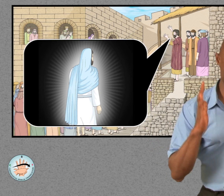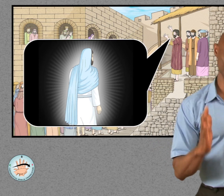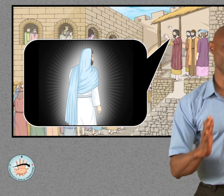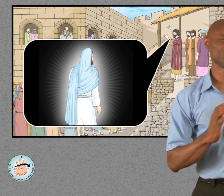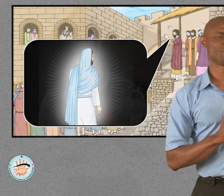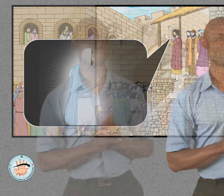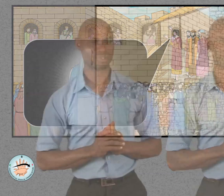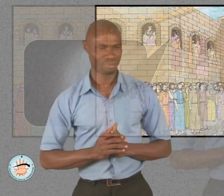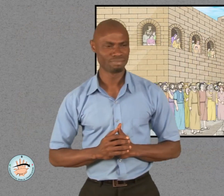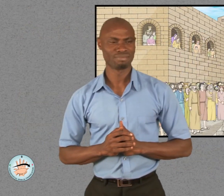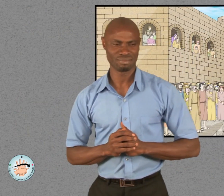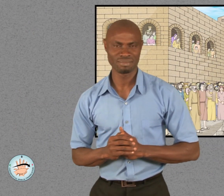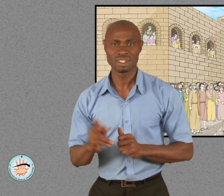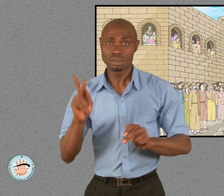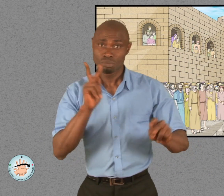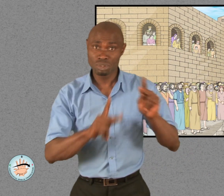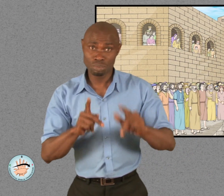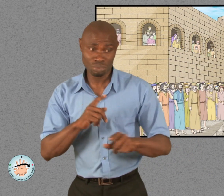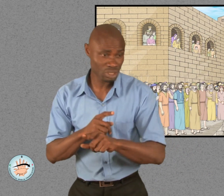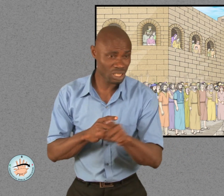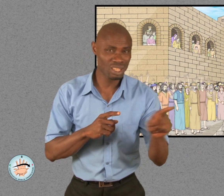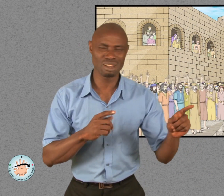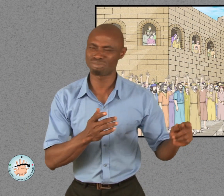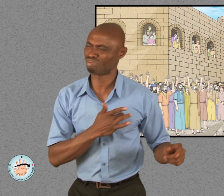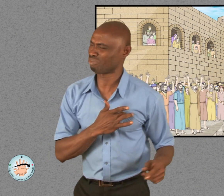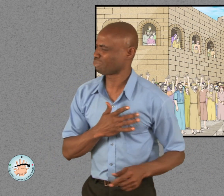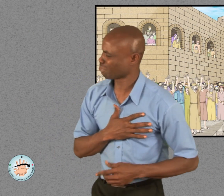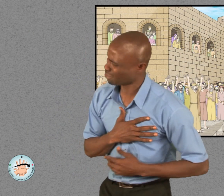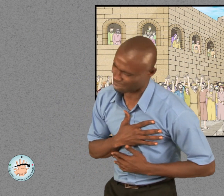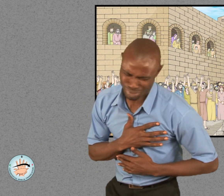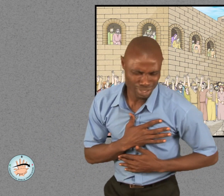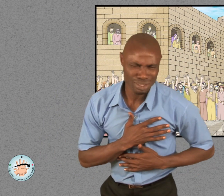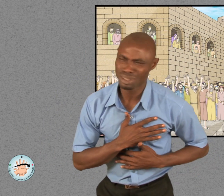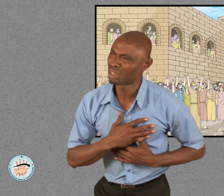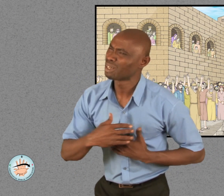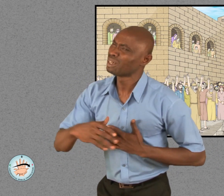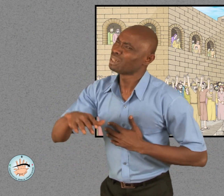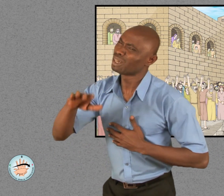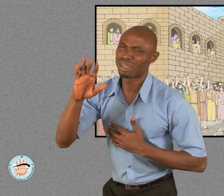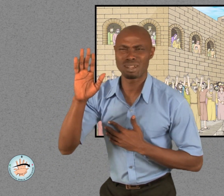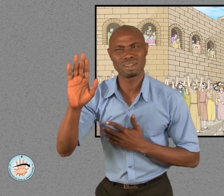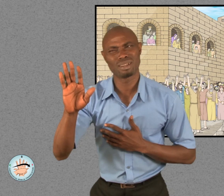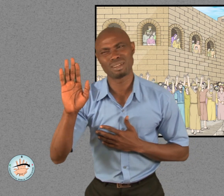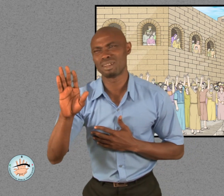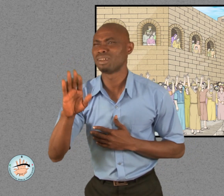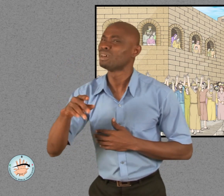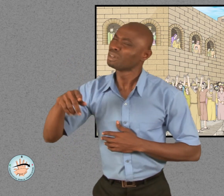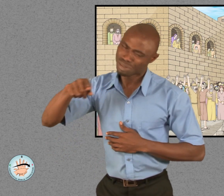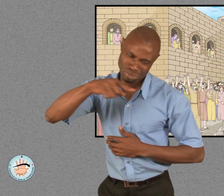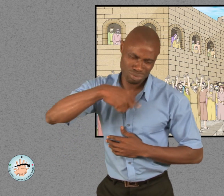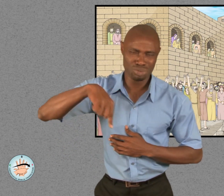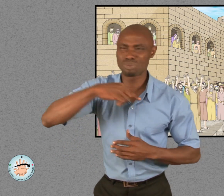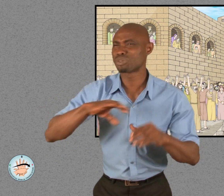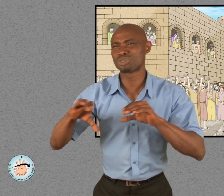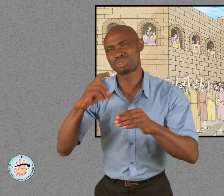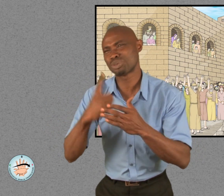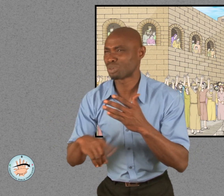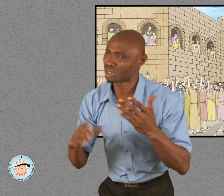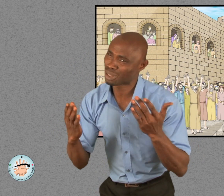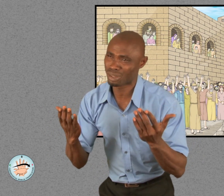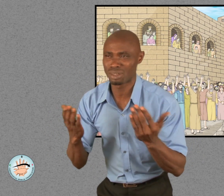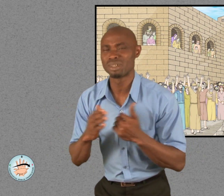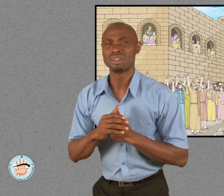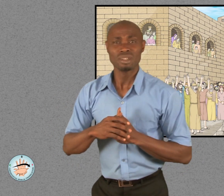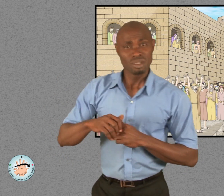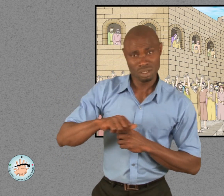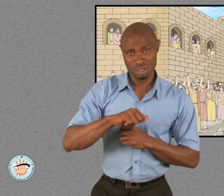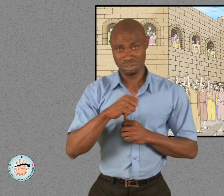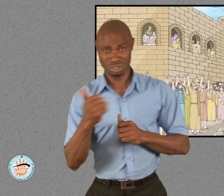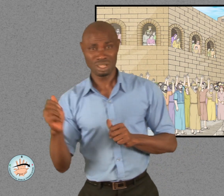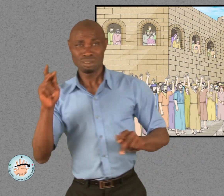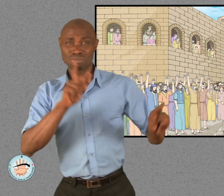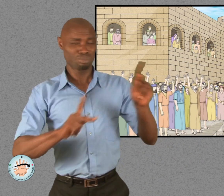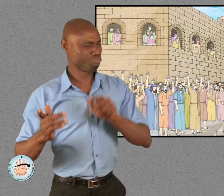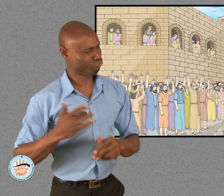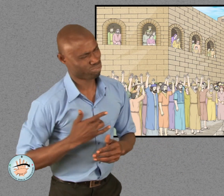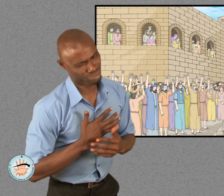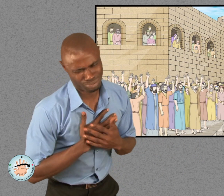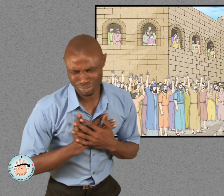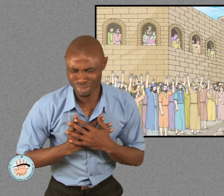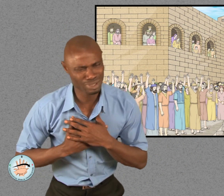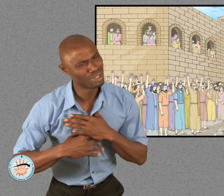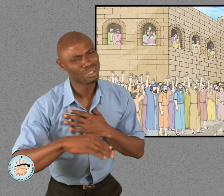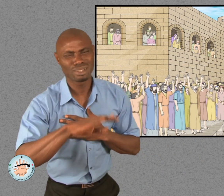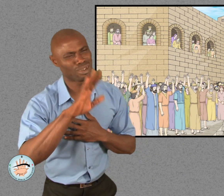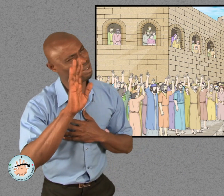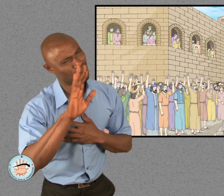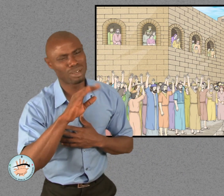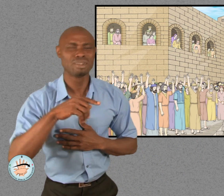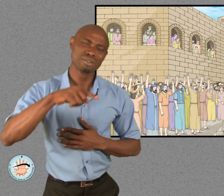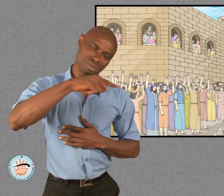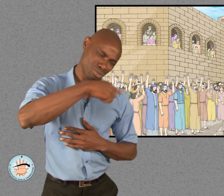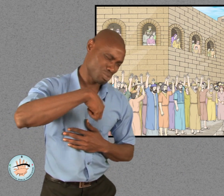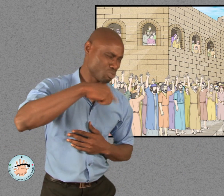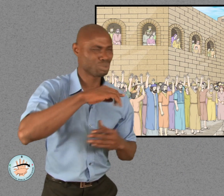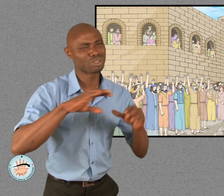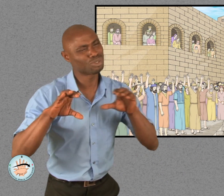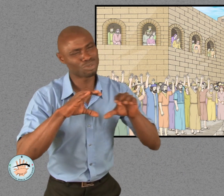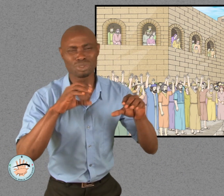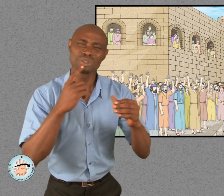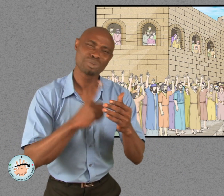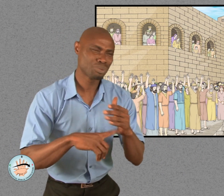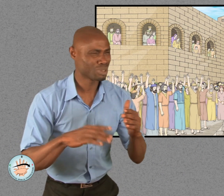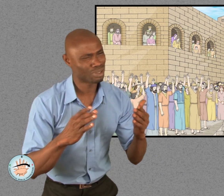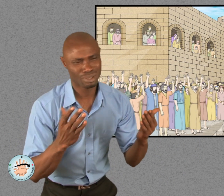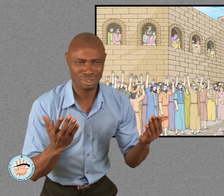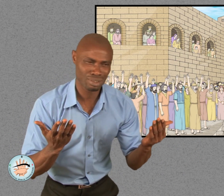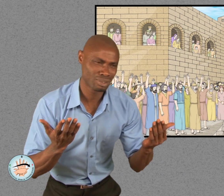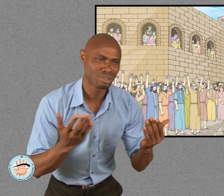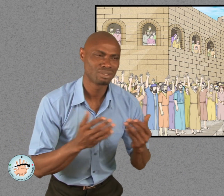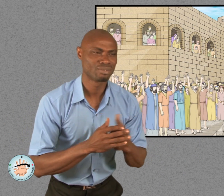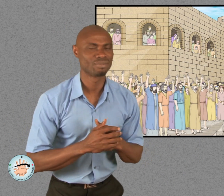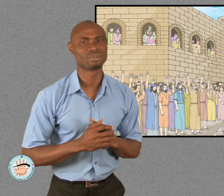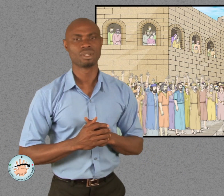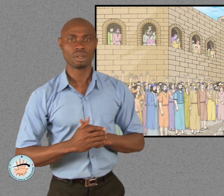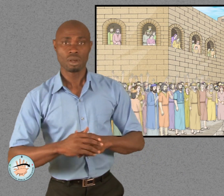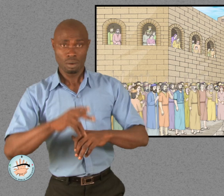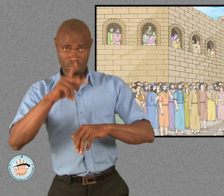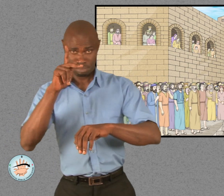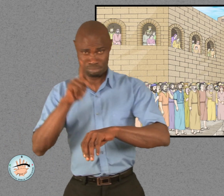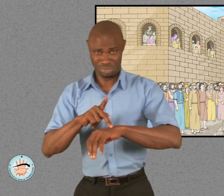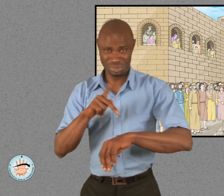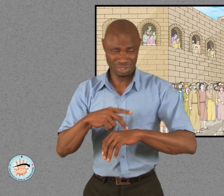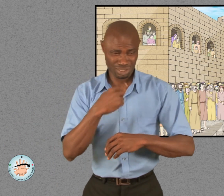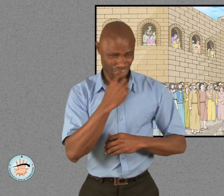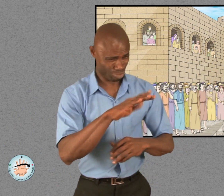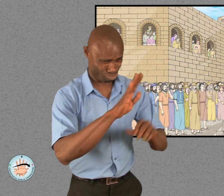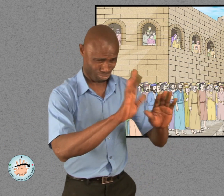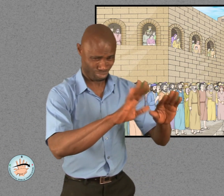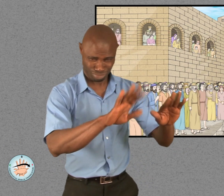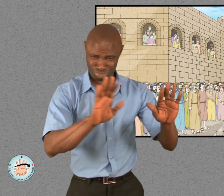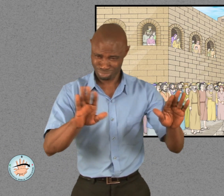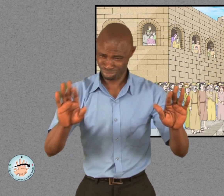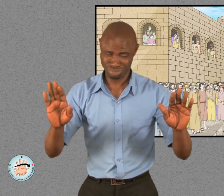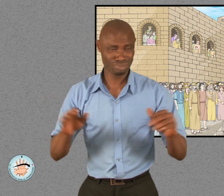When the people heard this, they were cut to the heart and asked Peter and the other apostles, “Brothers, what shall we do?”